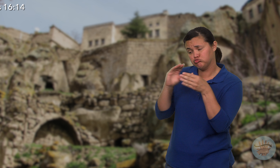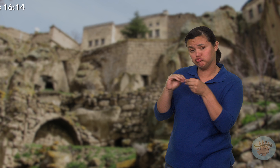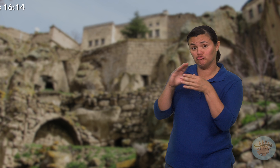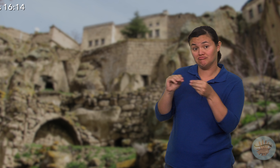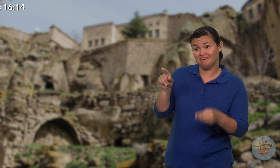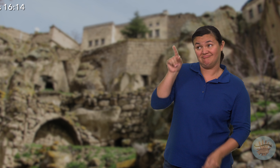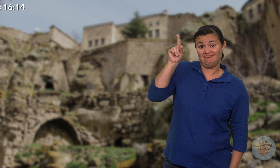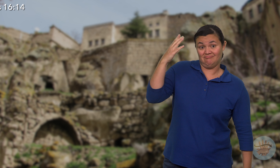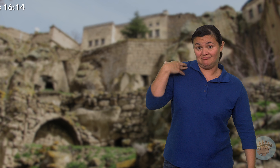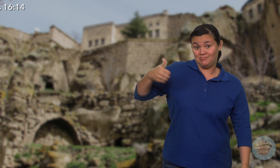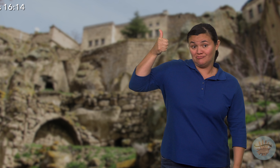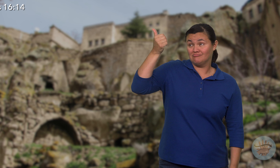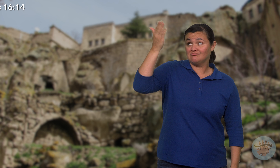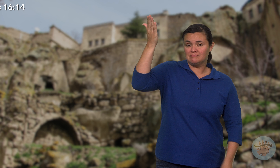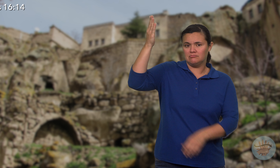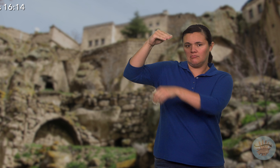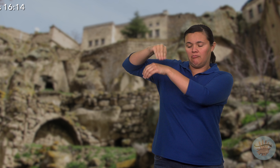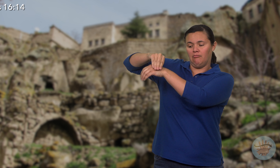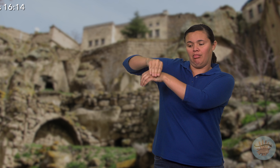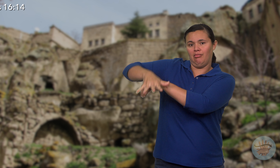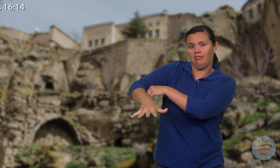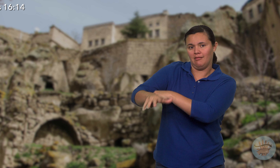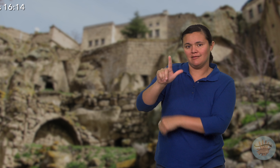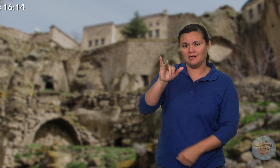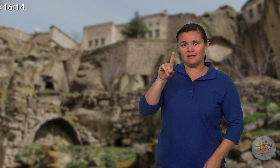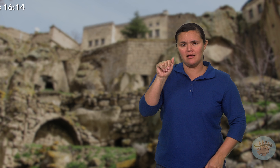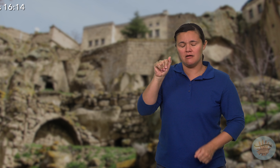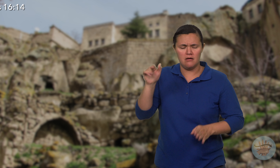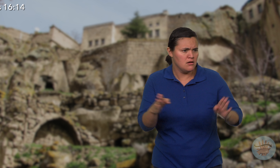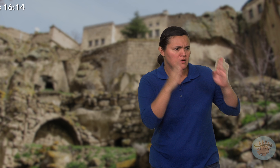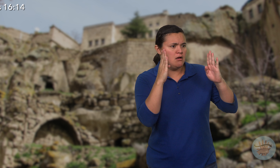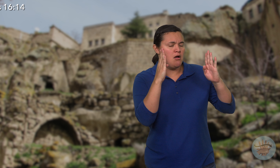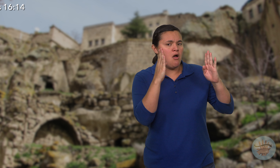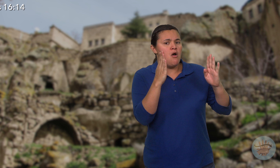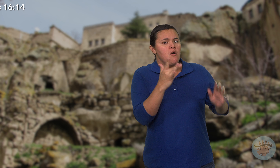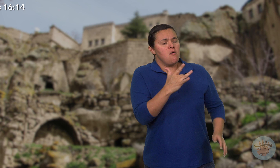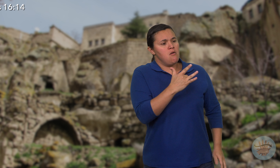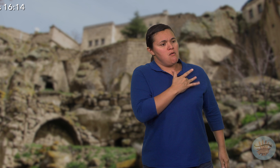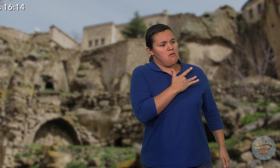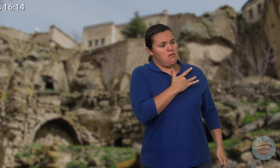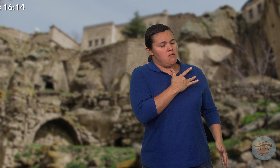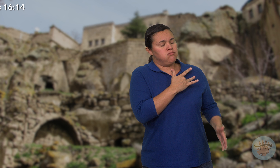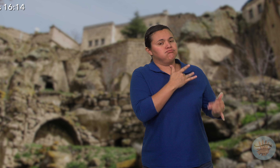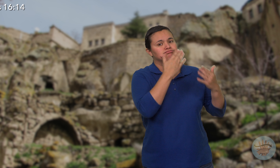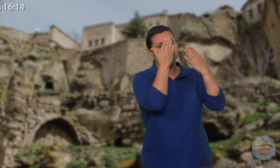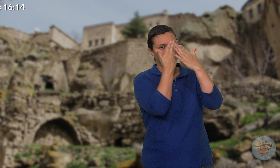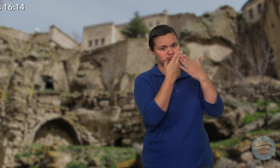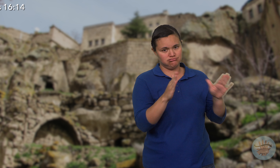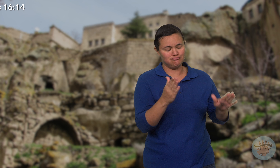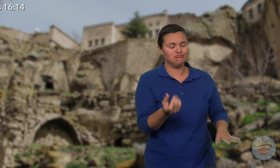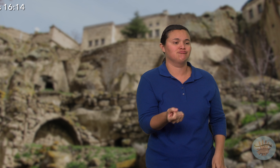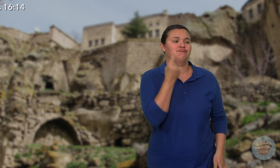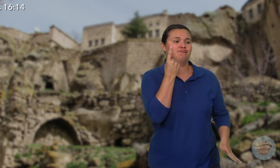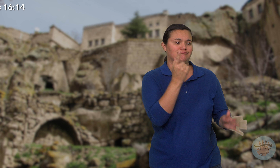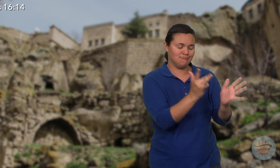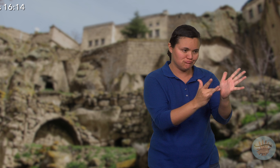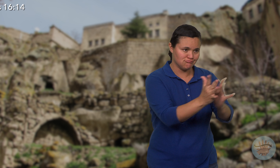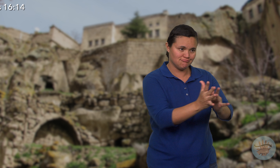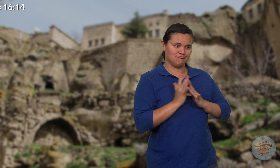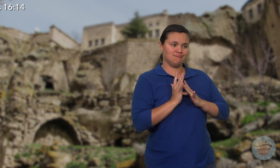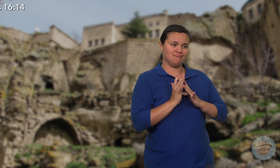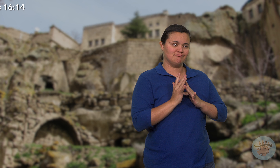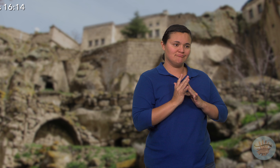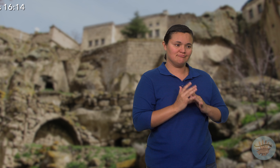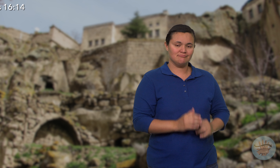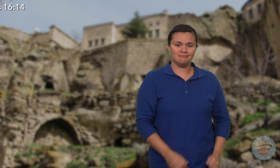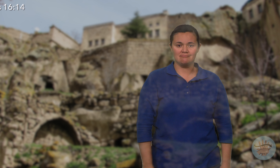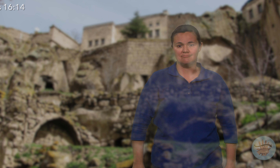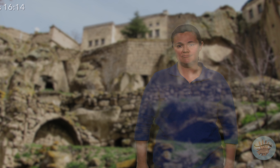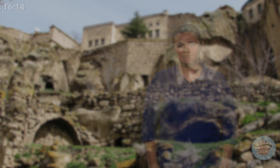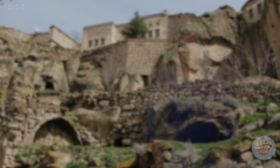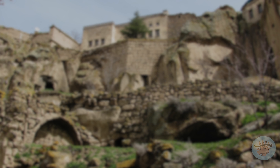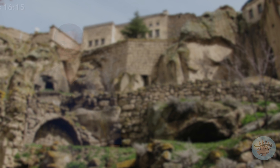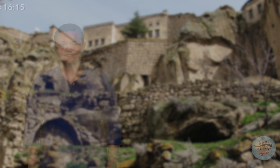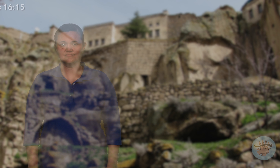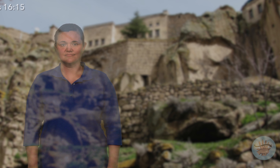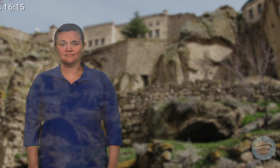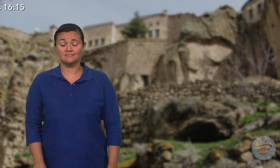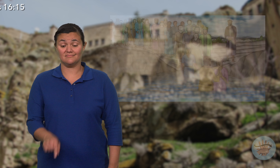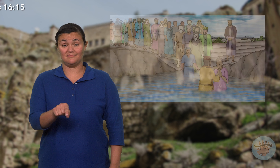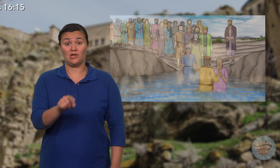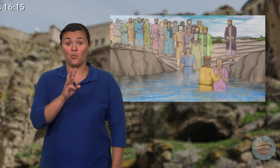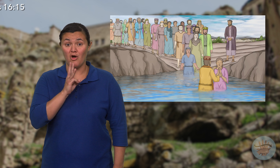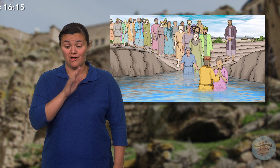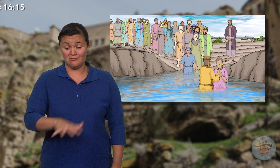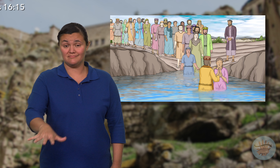The Lord opened her heart to respond to Paul’s message.